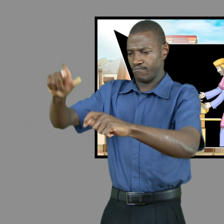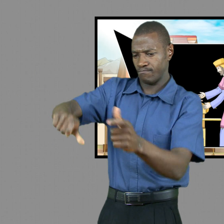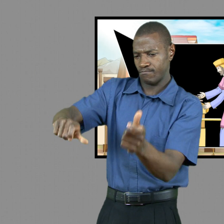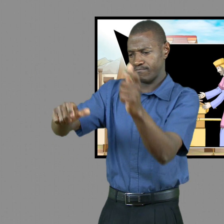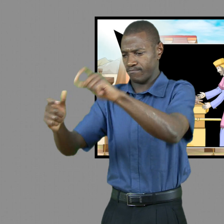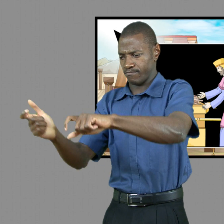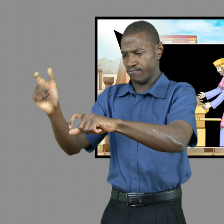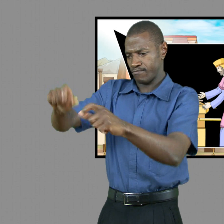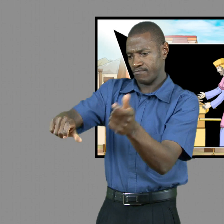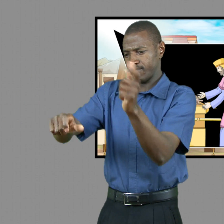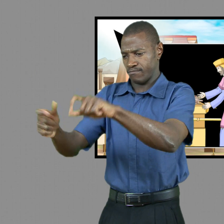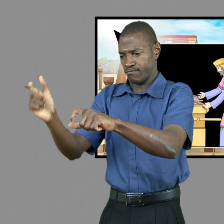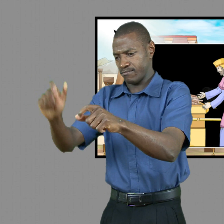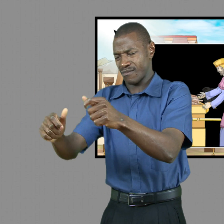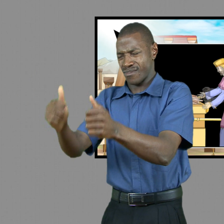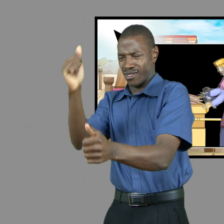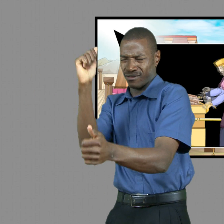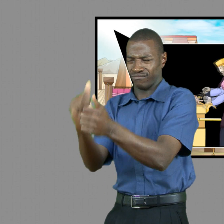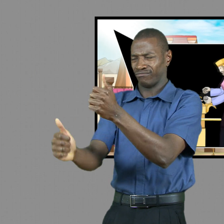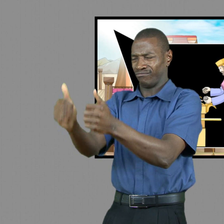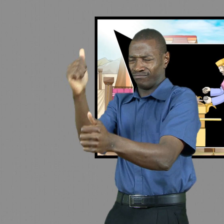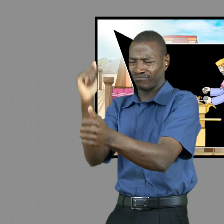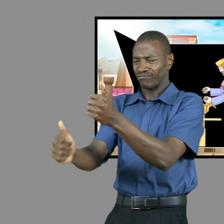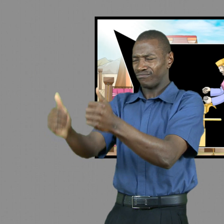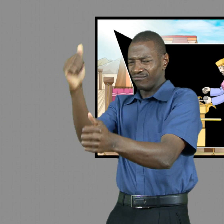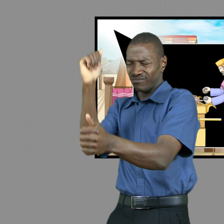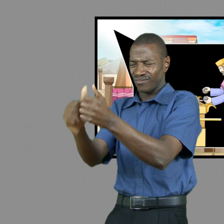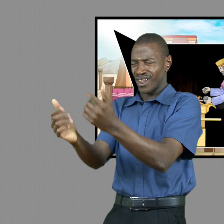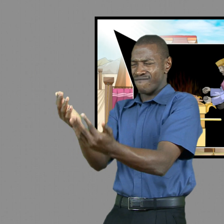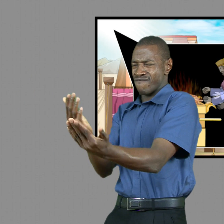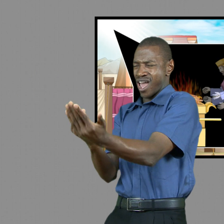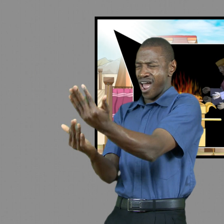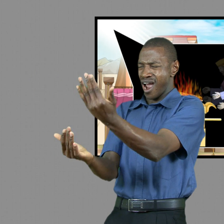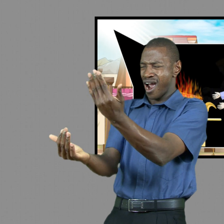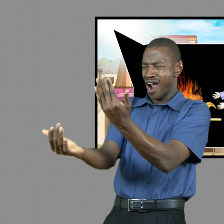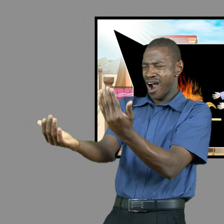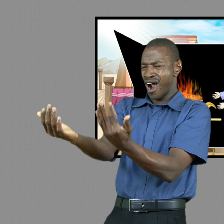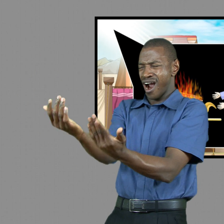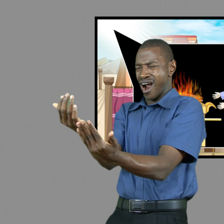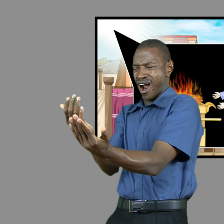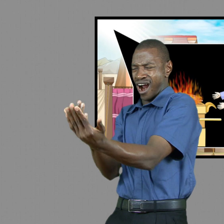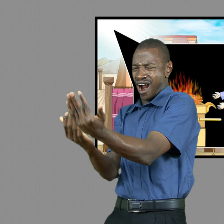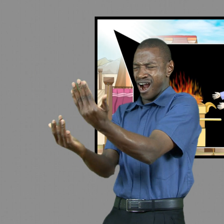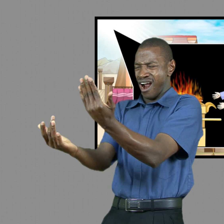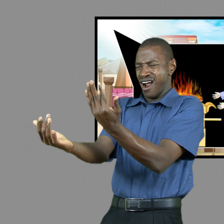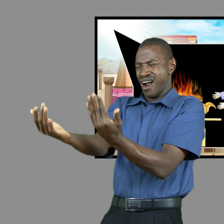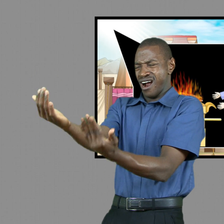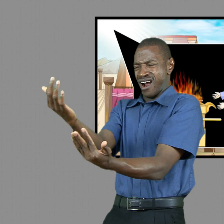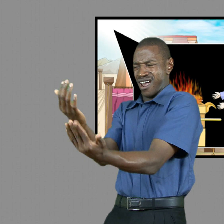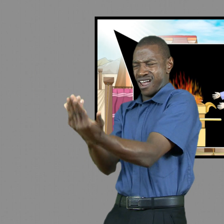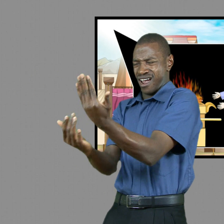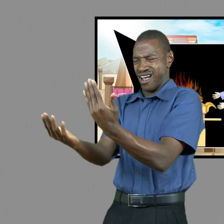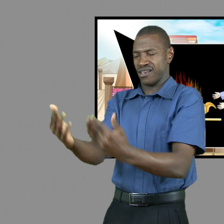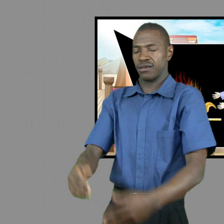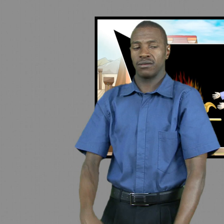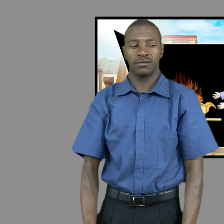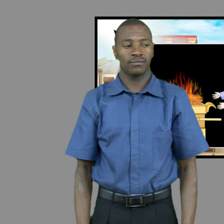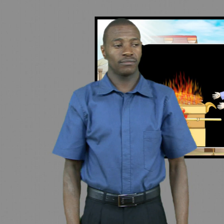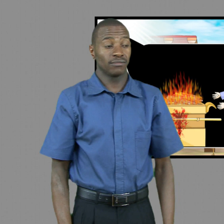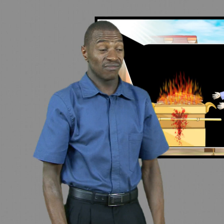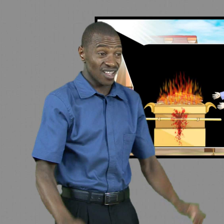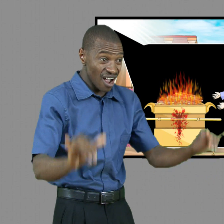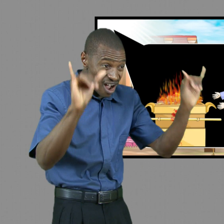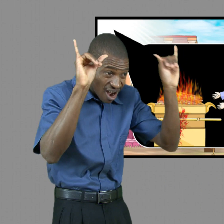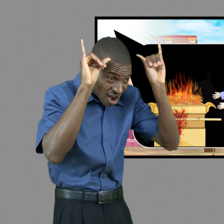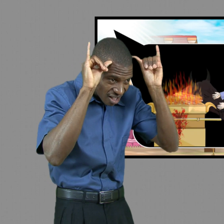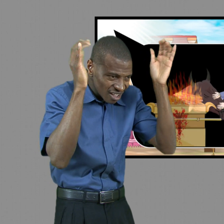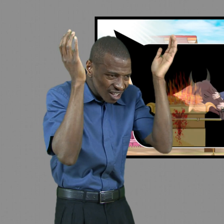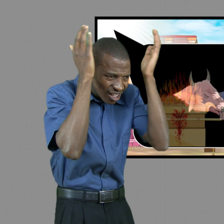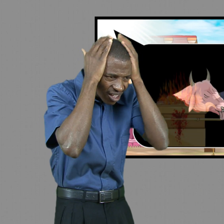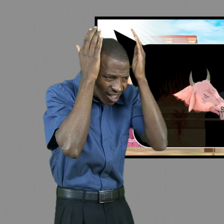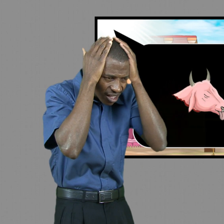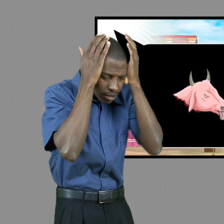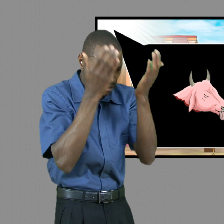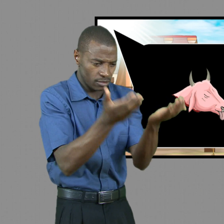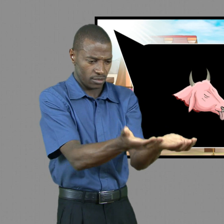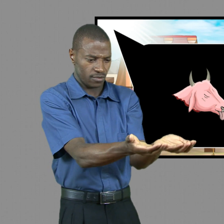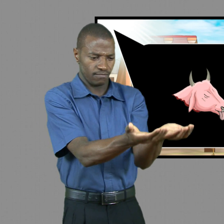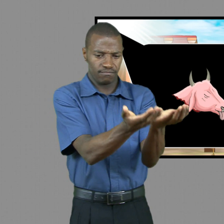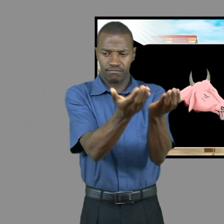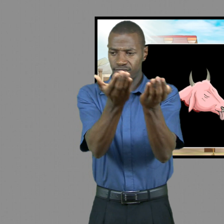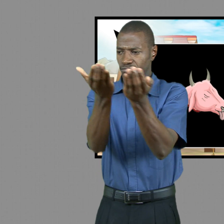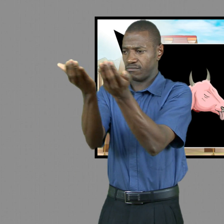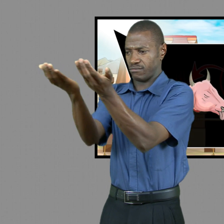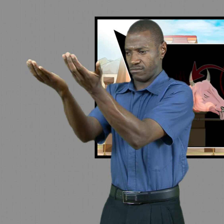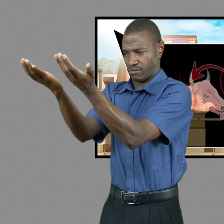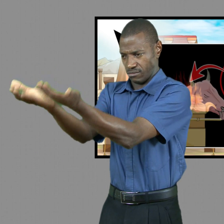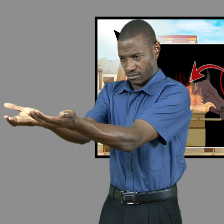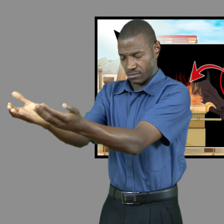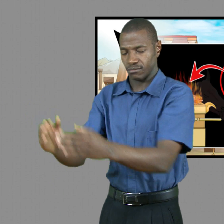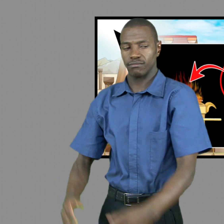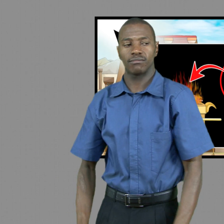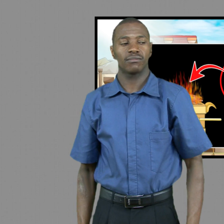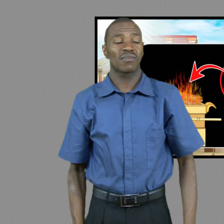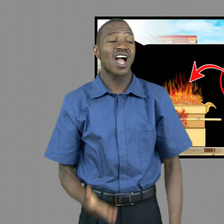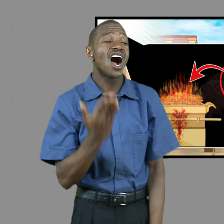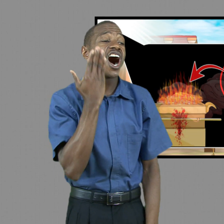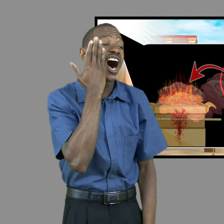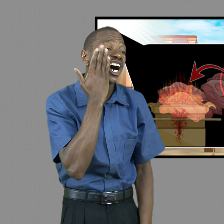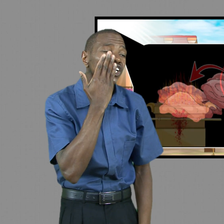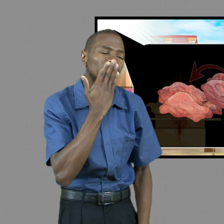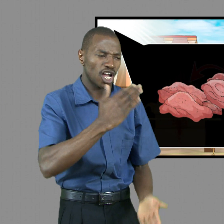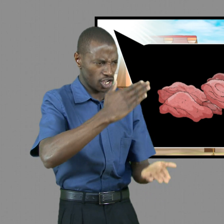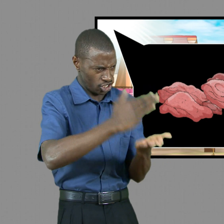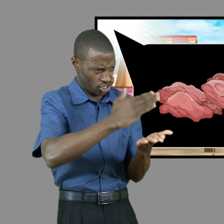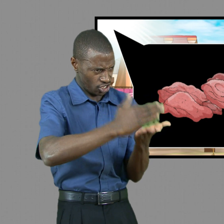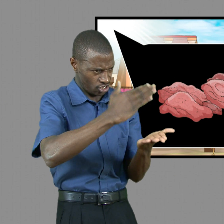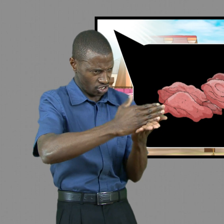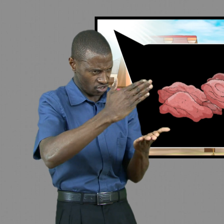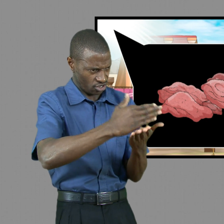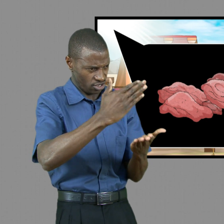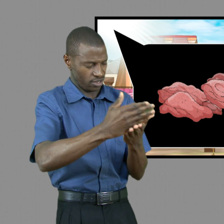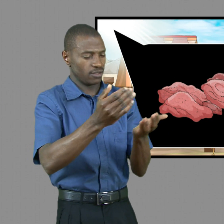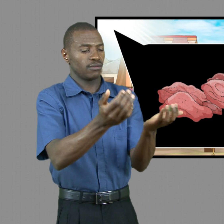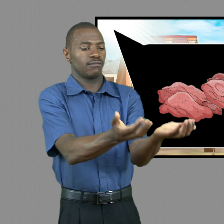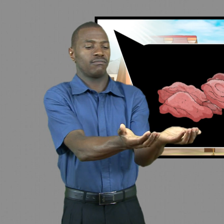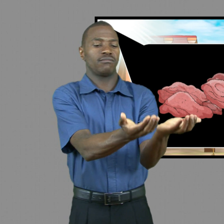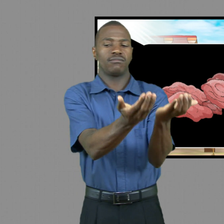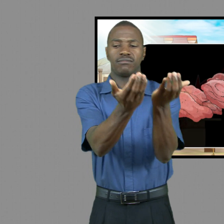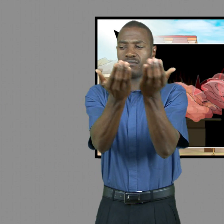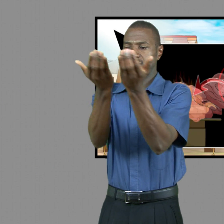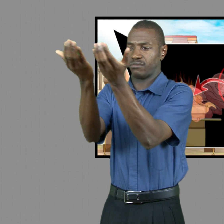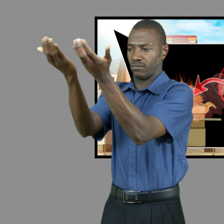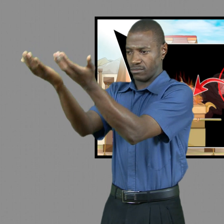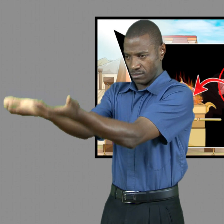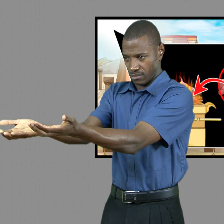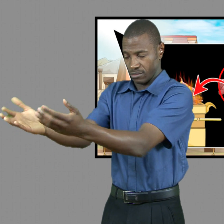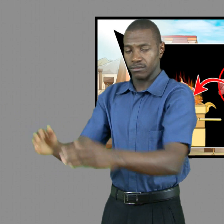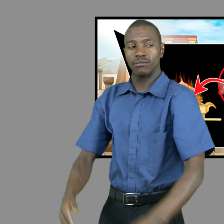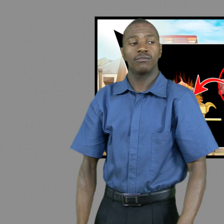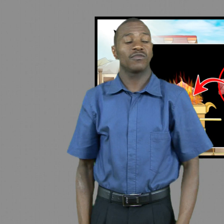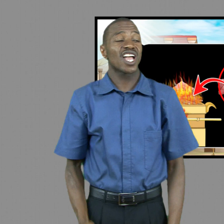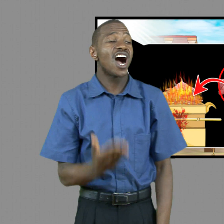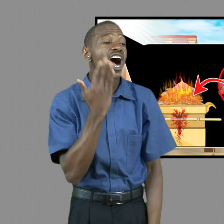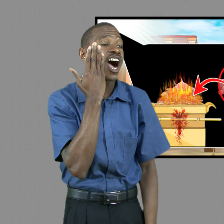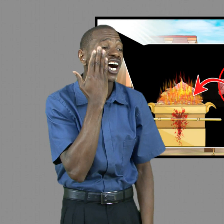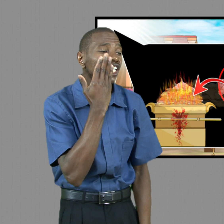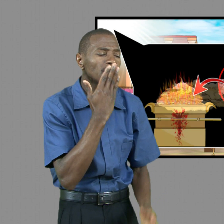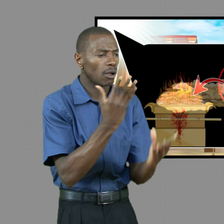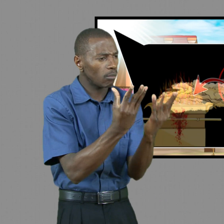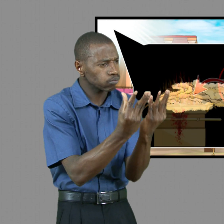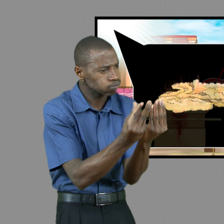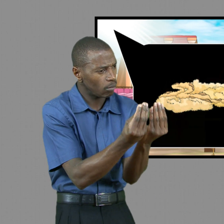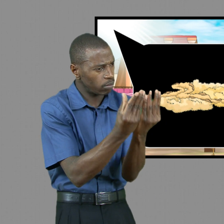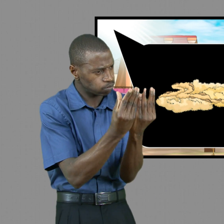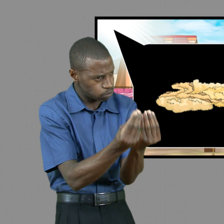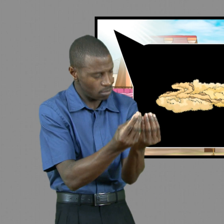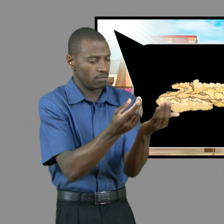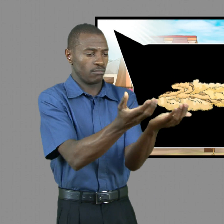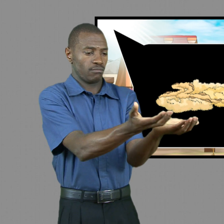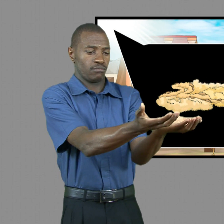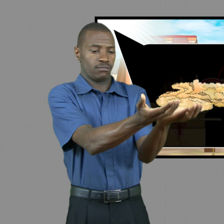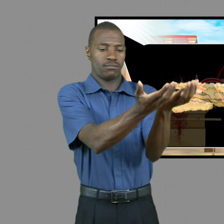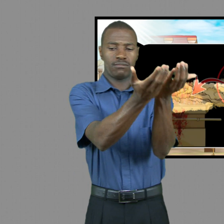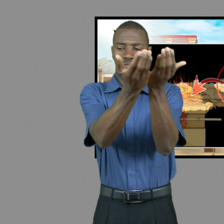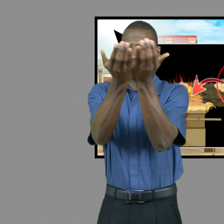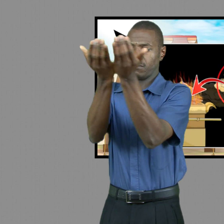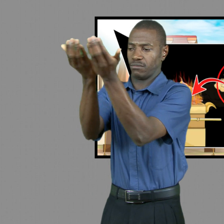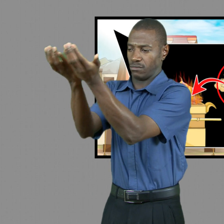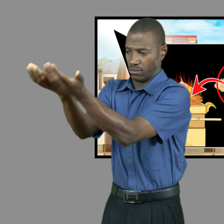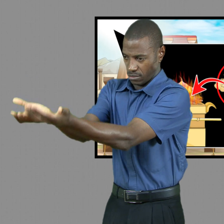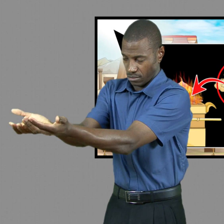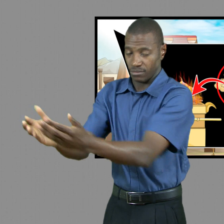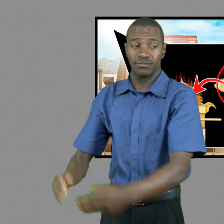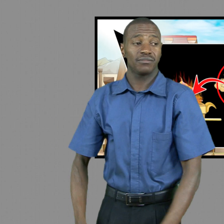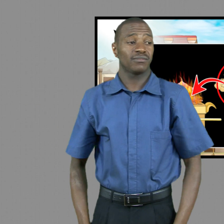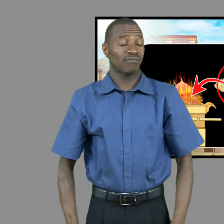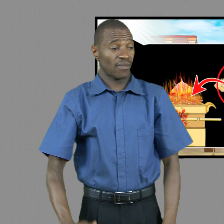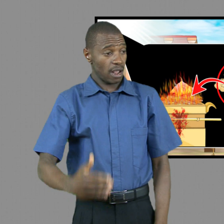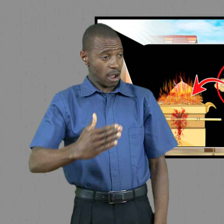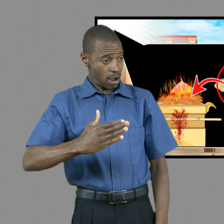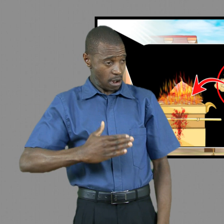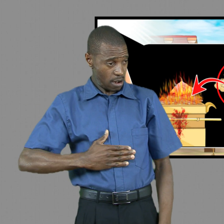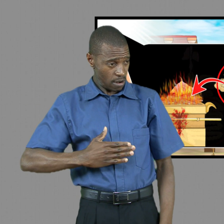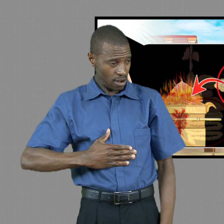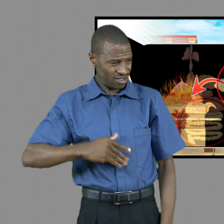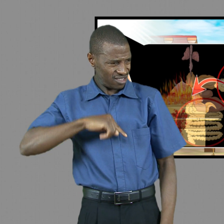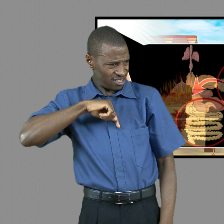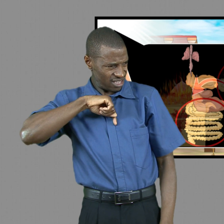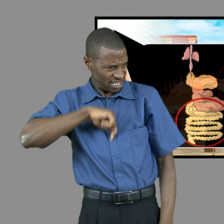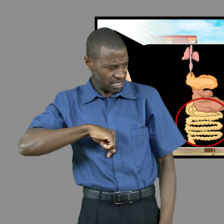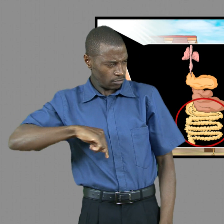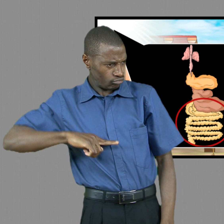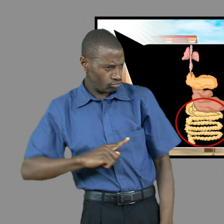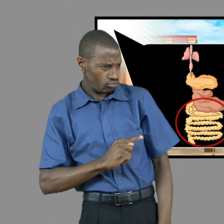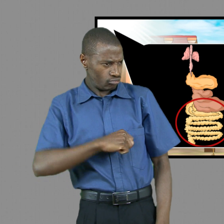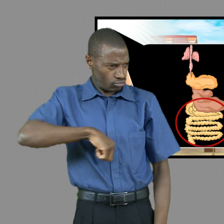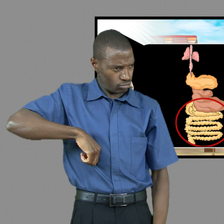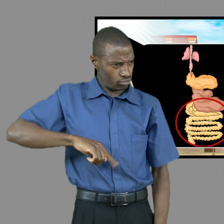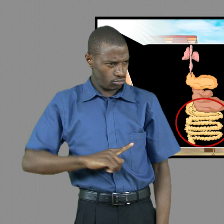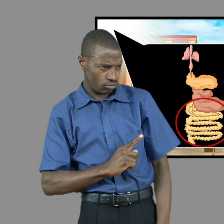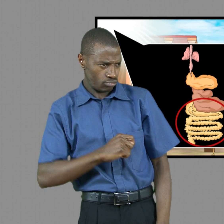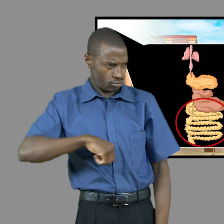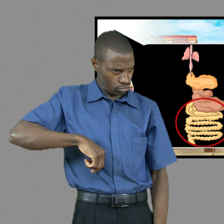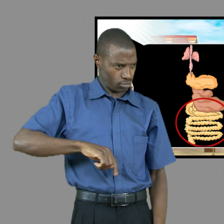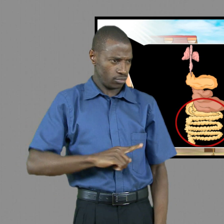Then Aaron’s sons the priests are to arrange the pieces, including the head and the fat, atop the burning wood on the altar.